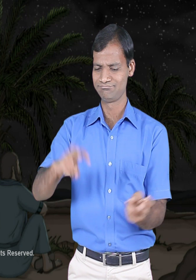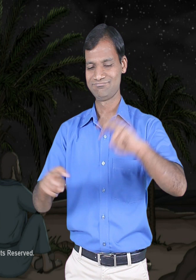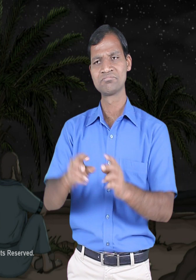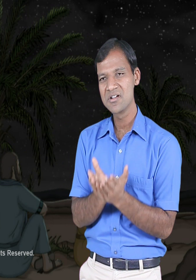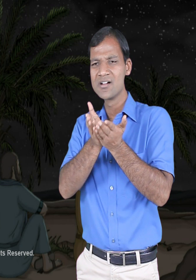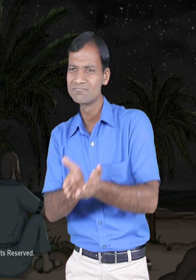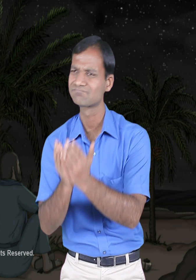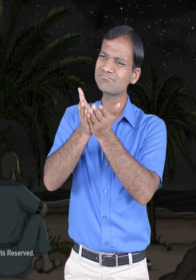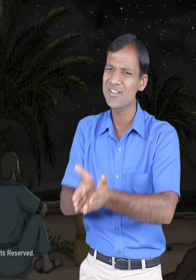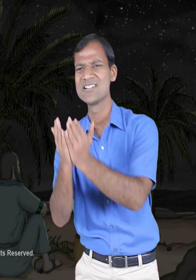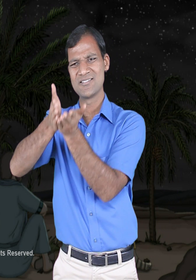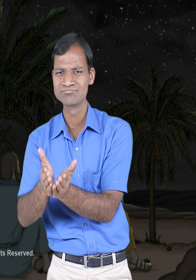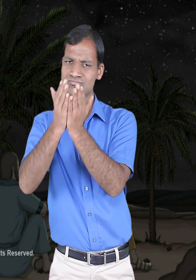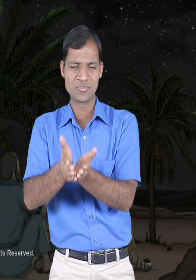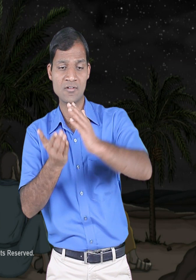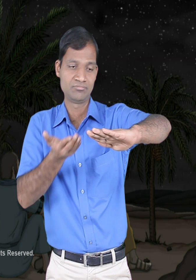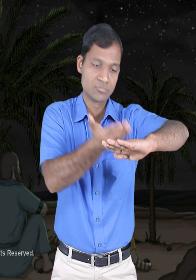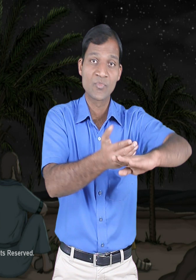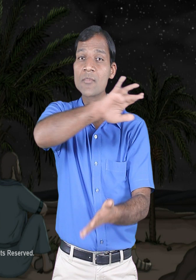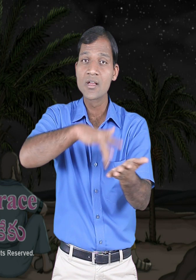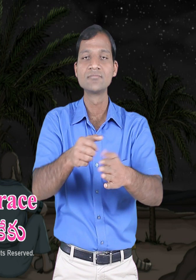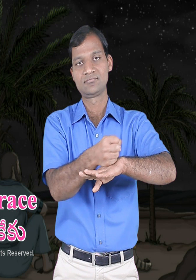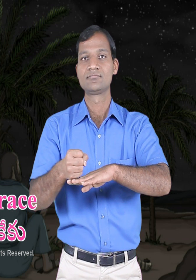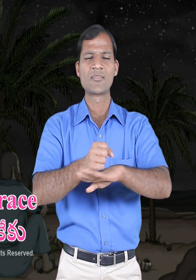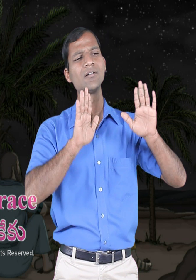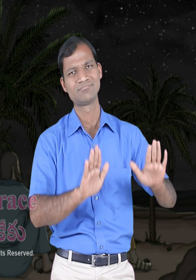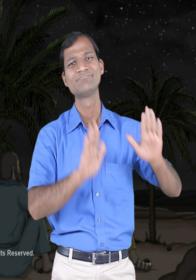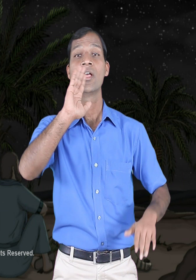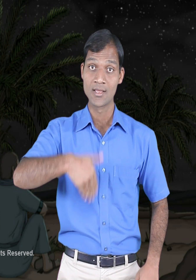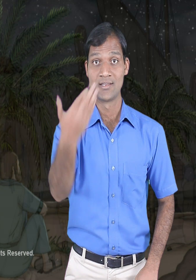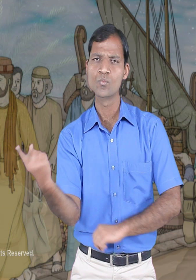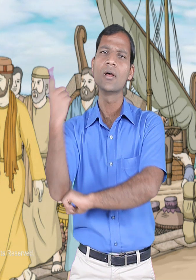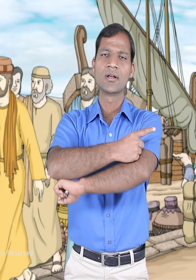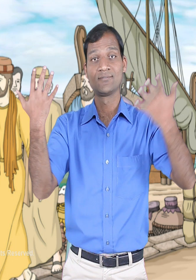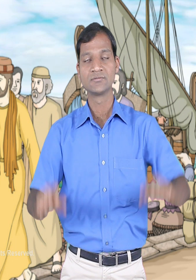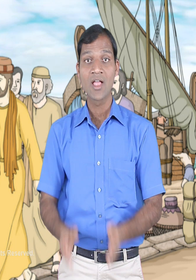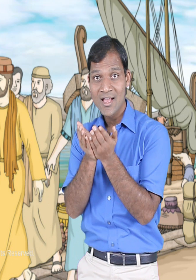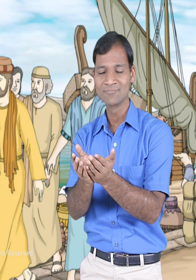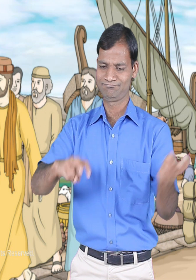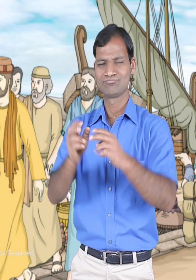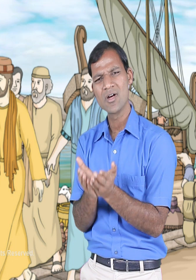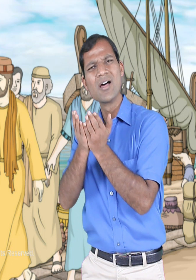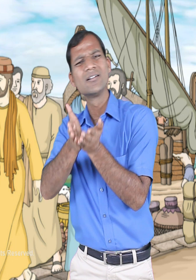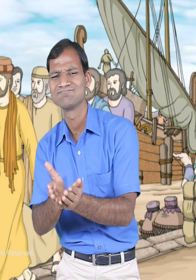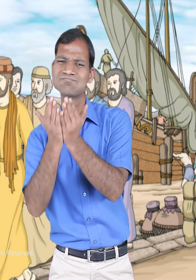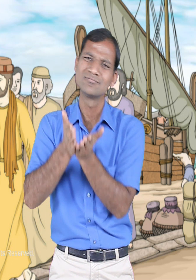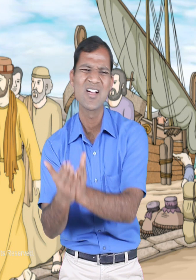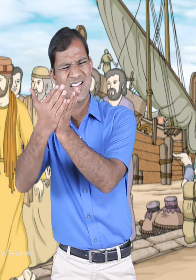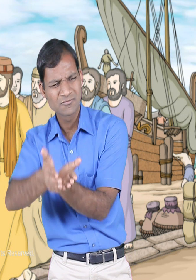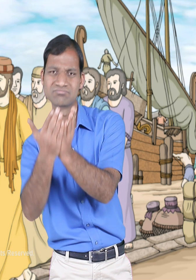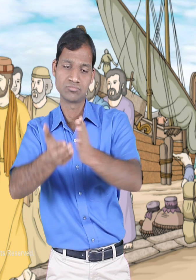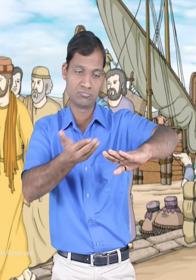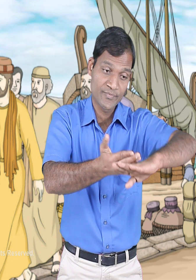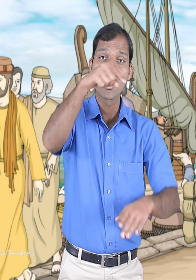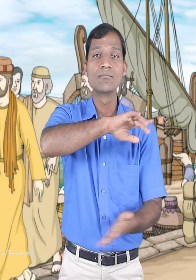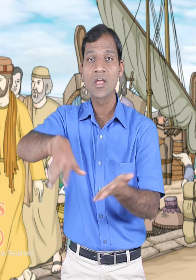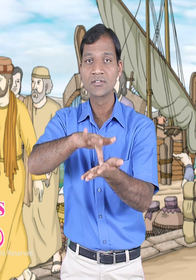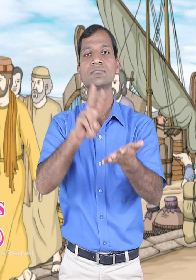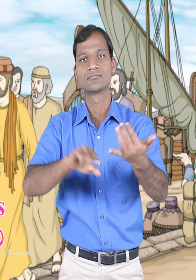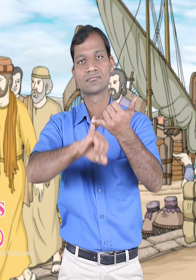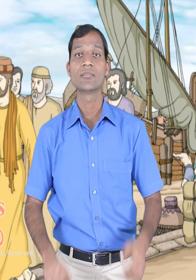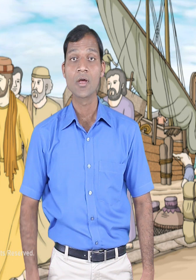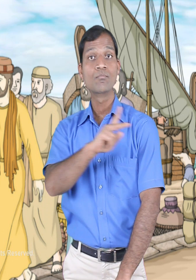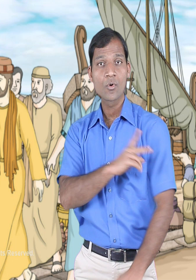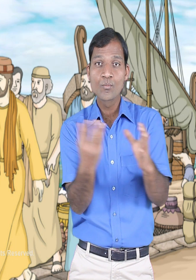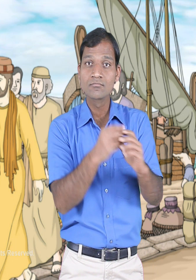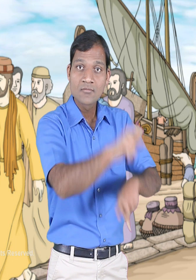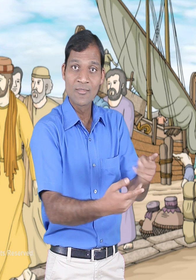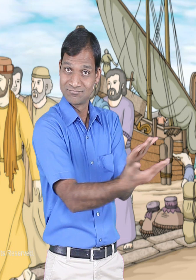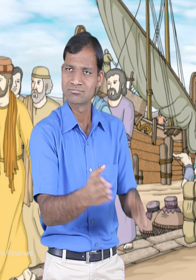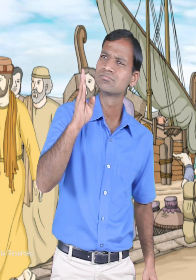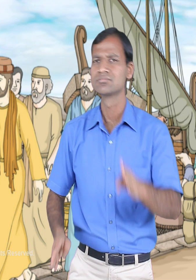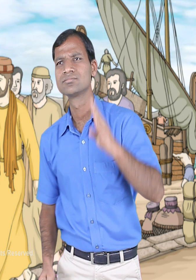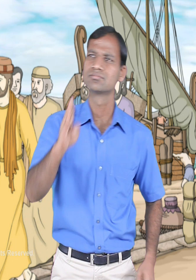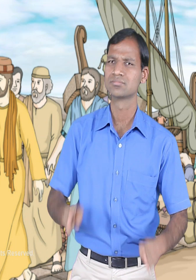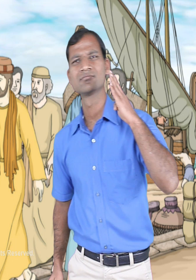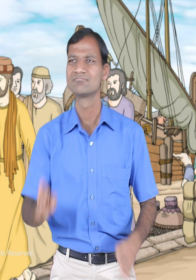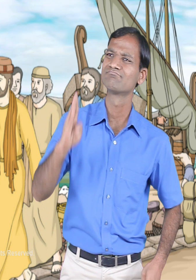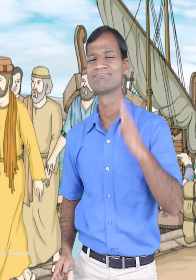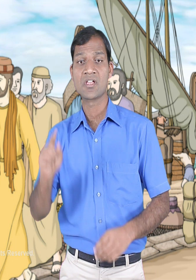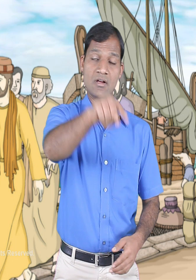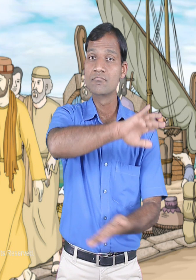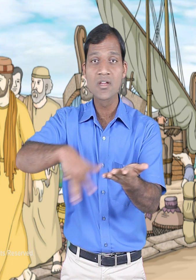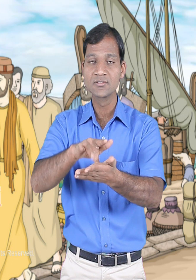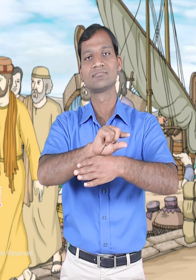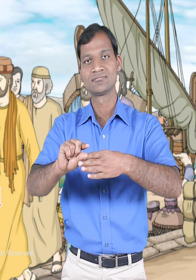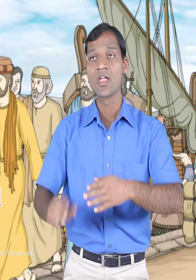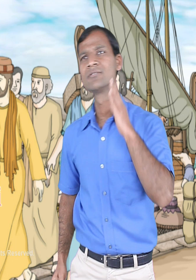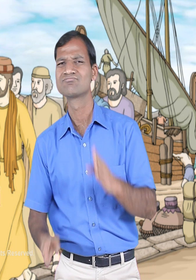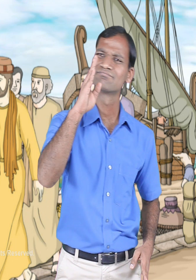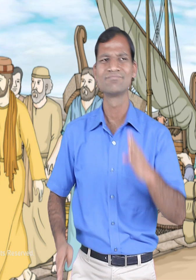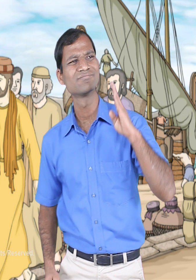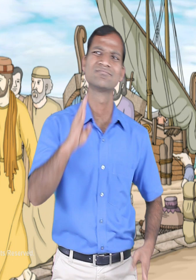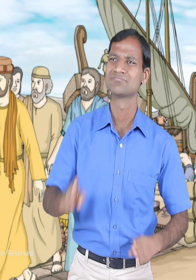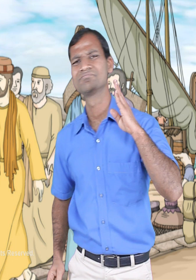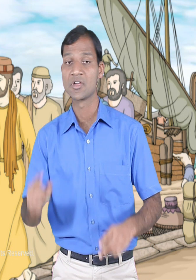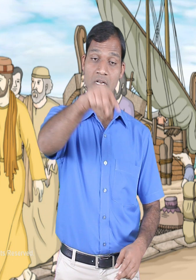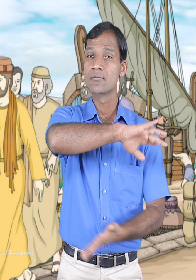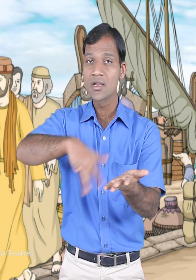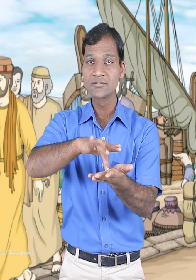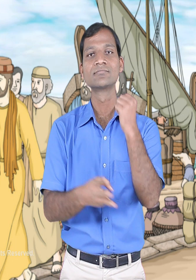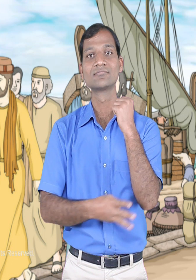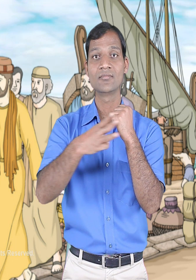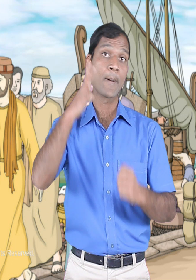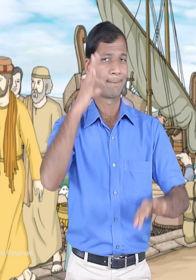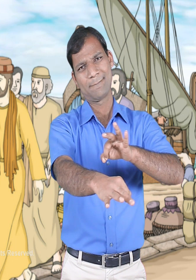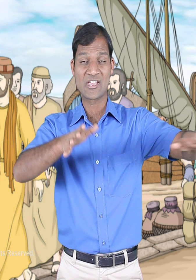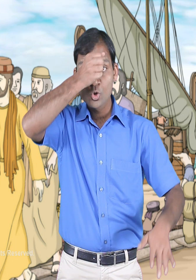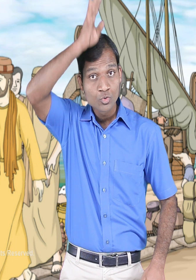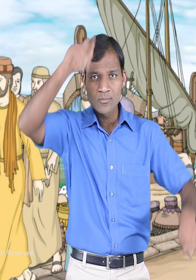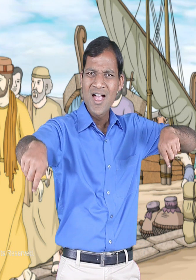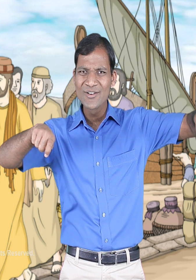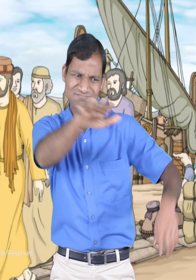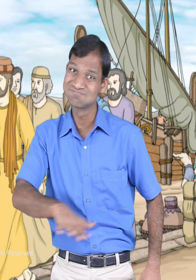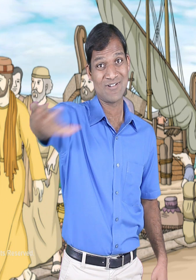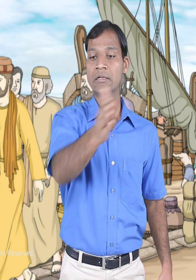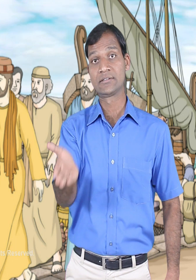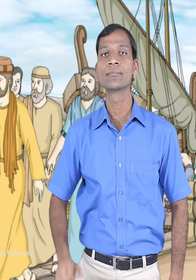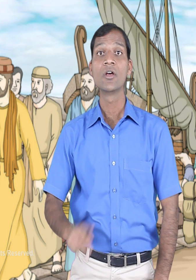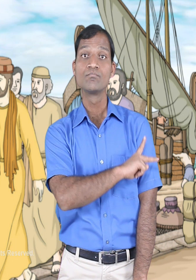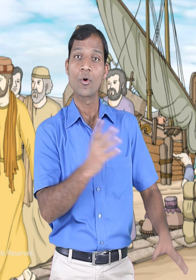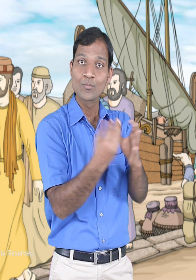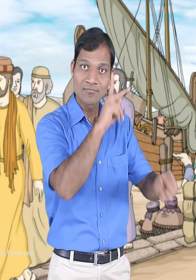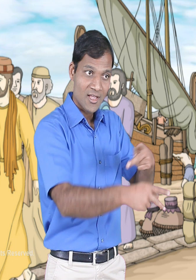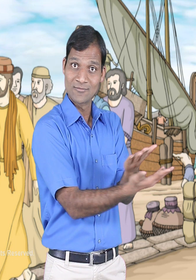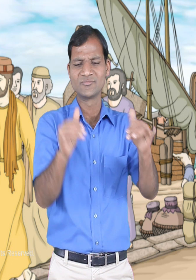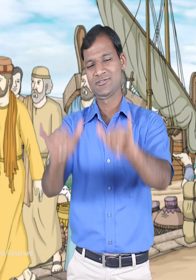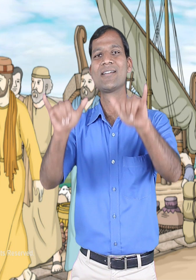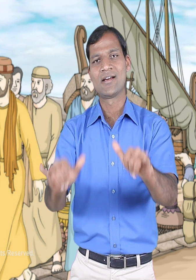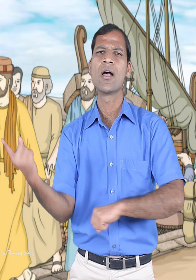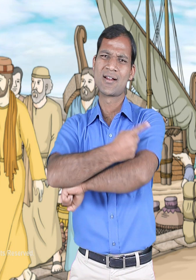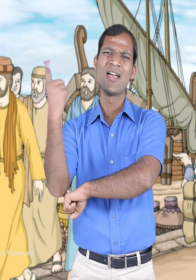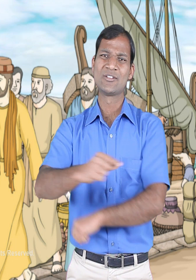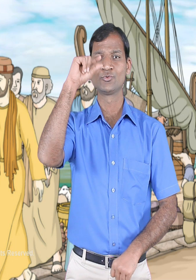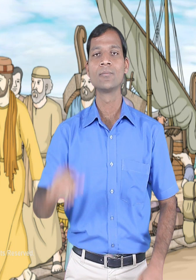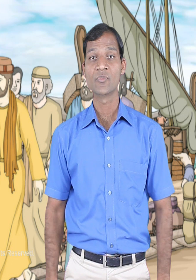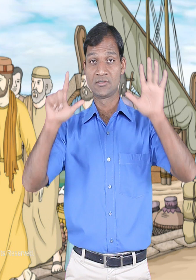We sailed from Troas straight to Samothrace, and the following day on to Neapolis. From there we went to the Roman colony of Philippi, the leading city of that district of Macedonia.